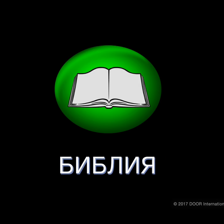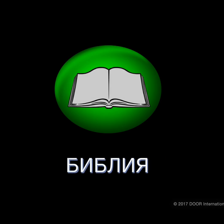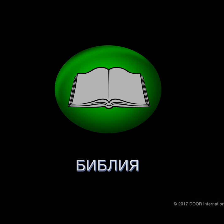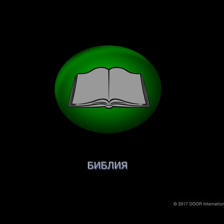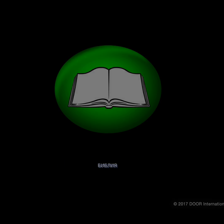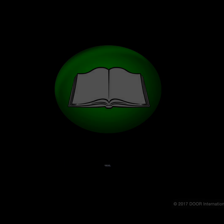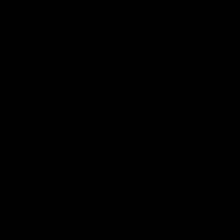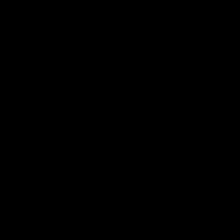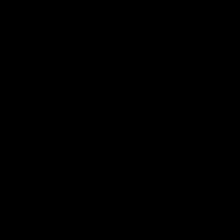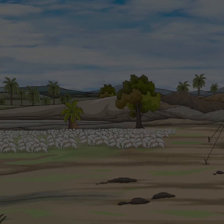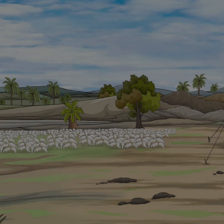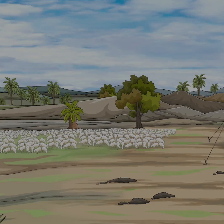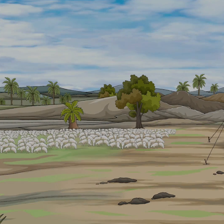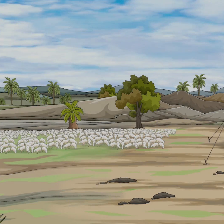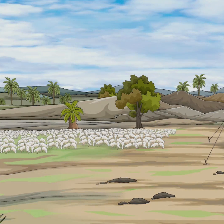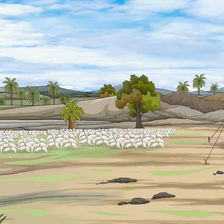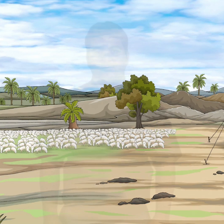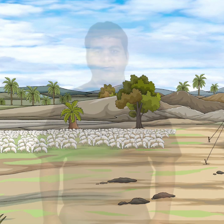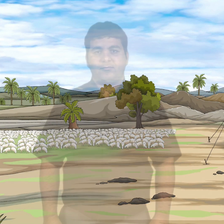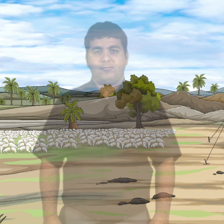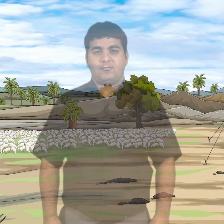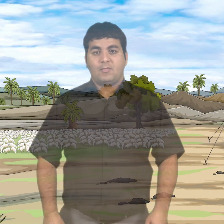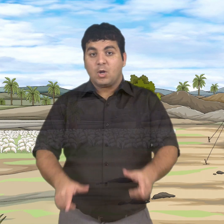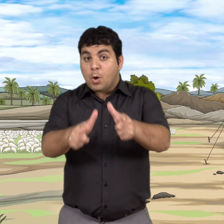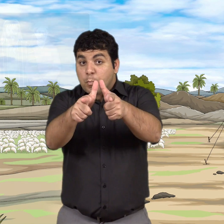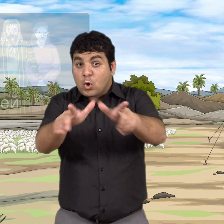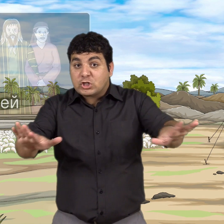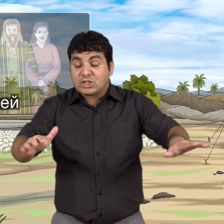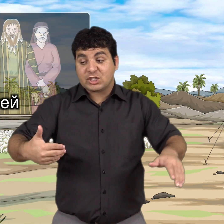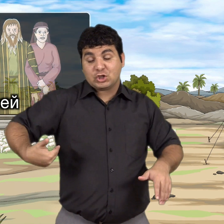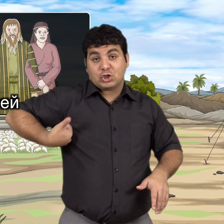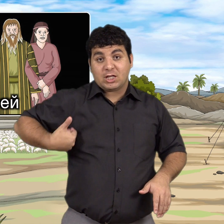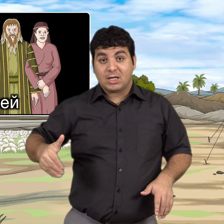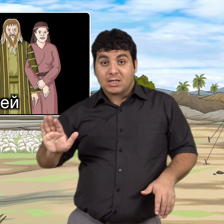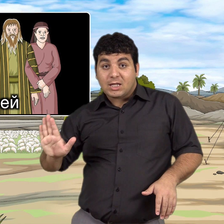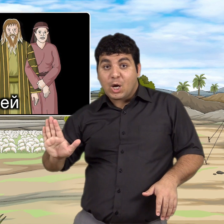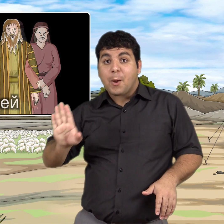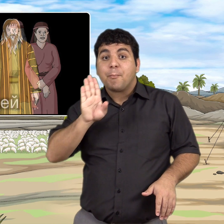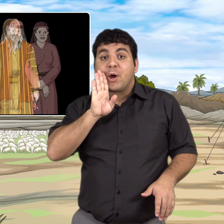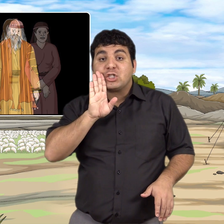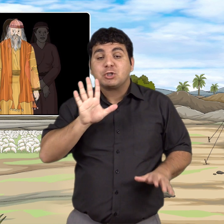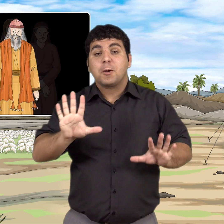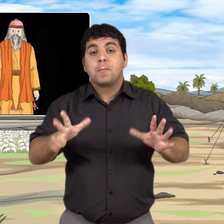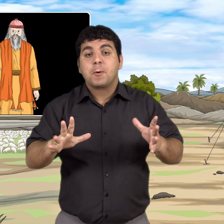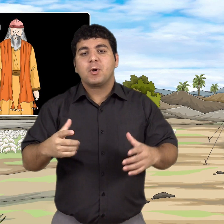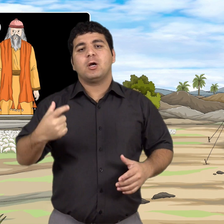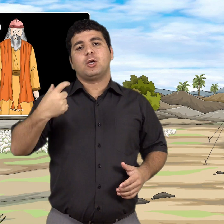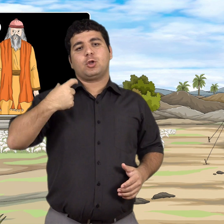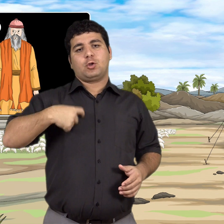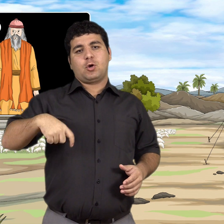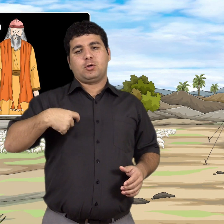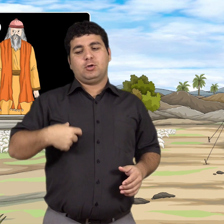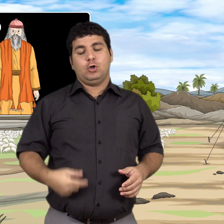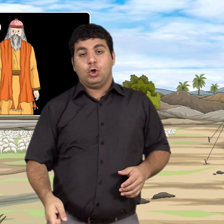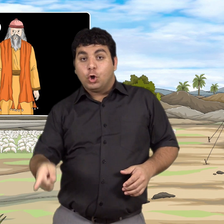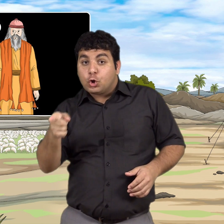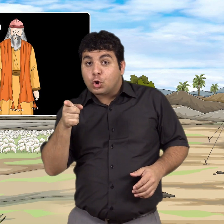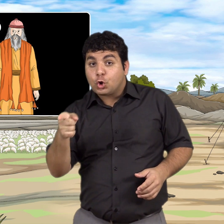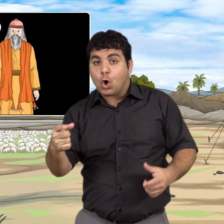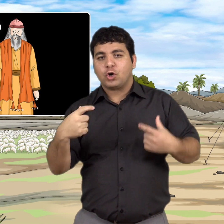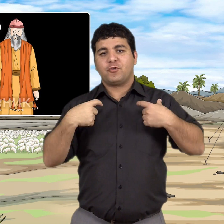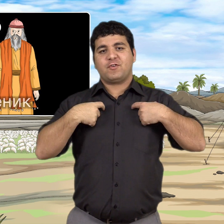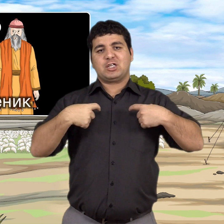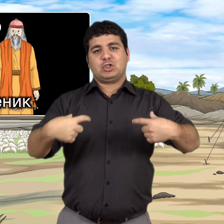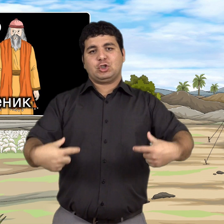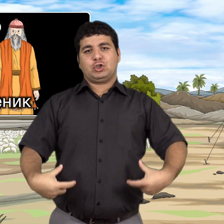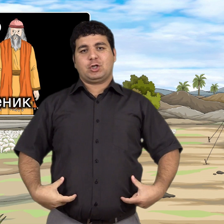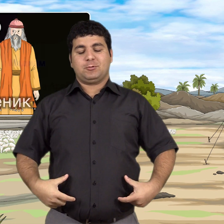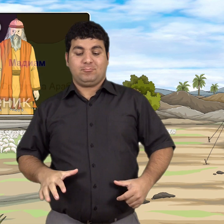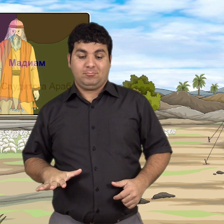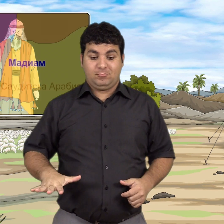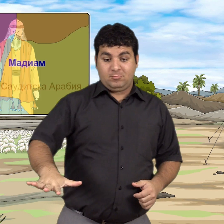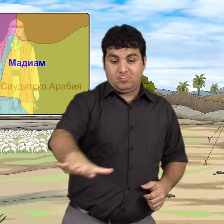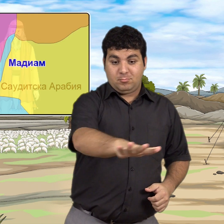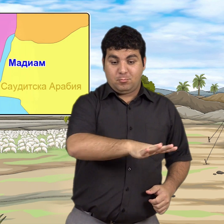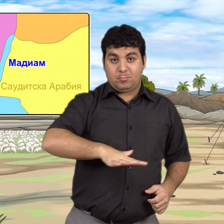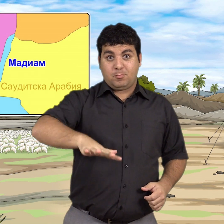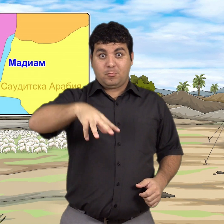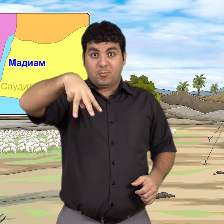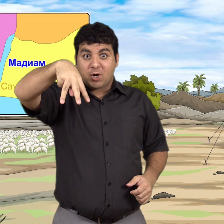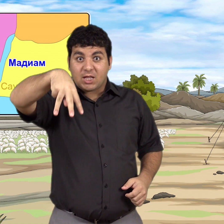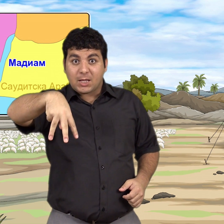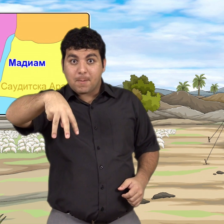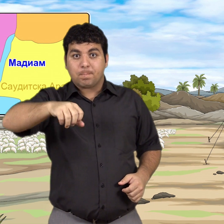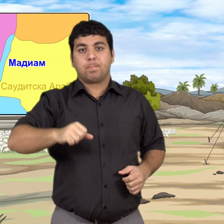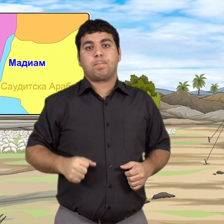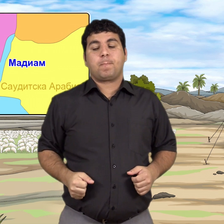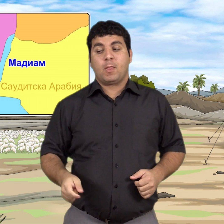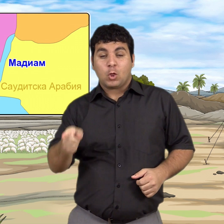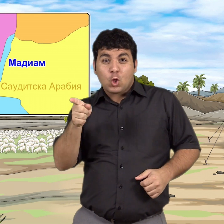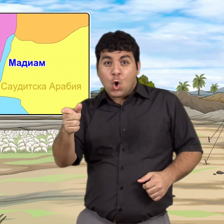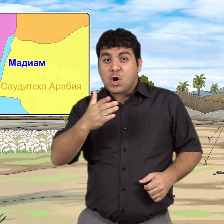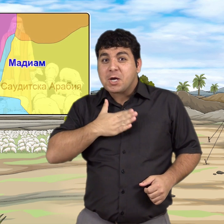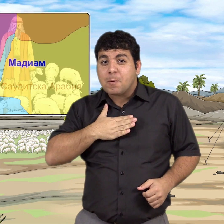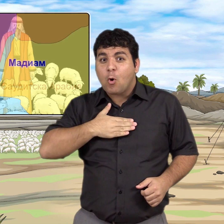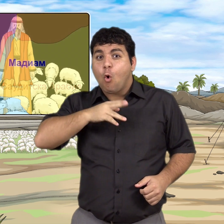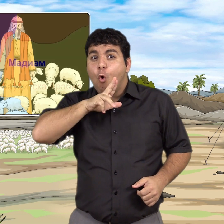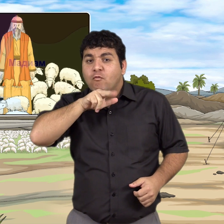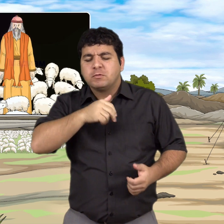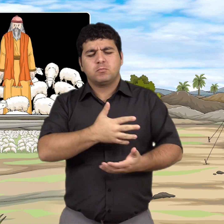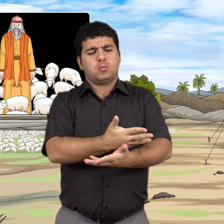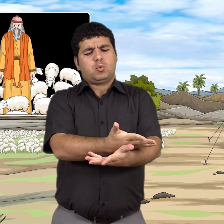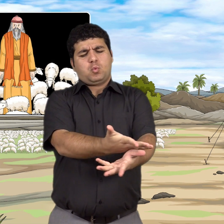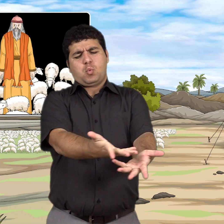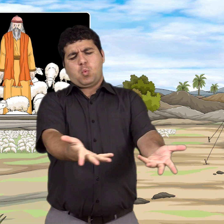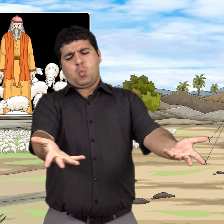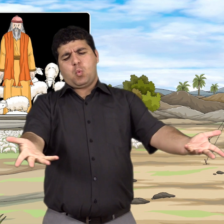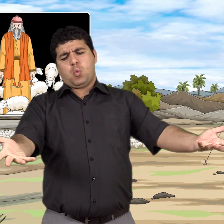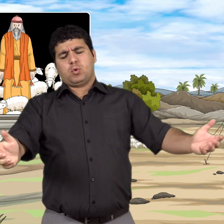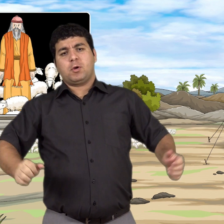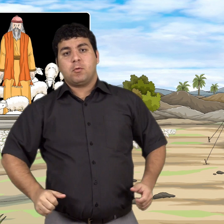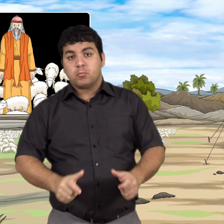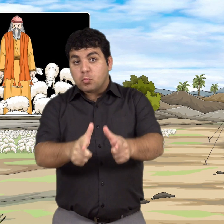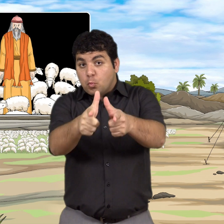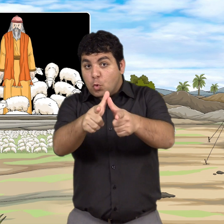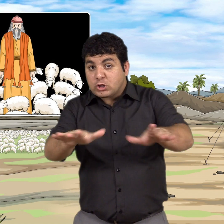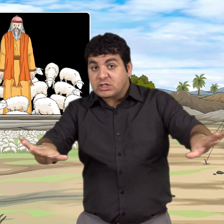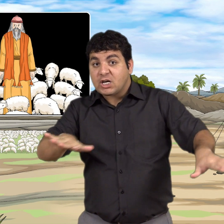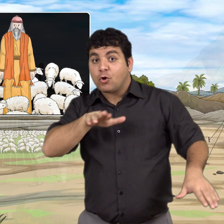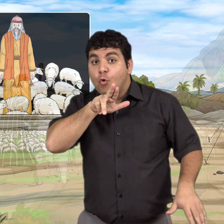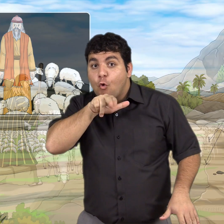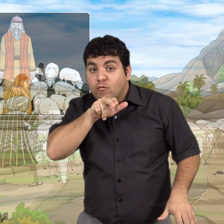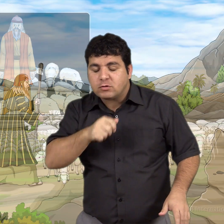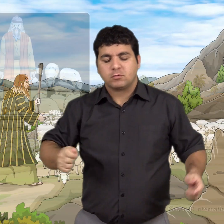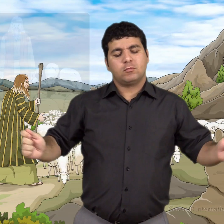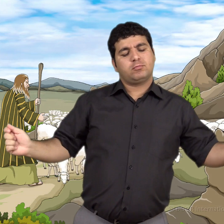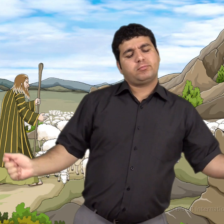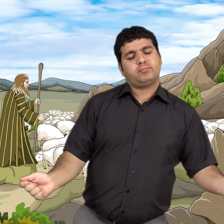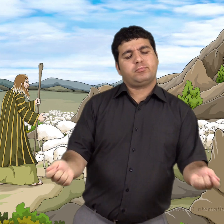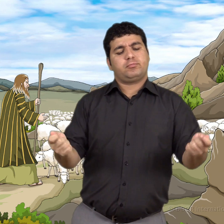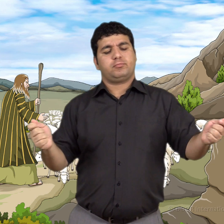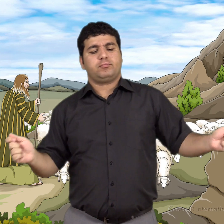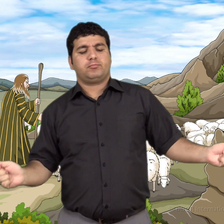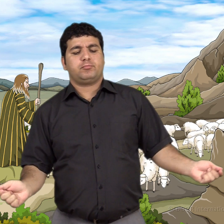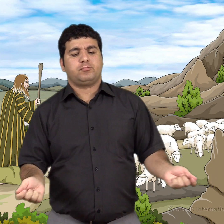Meanwhile, Moses was shepherding the flock of his father-in-law Jethro, the priest of Midian.